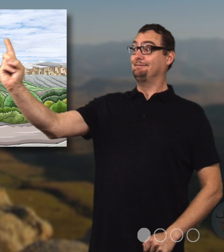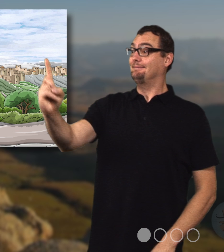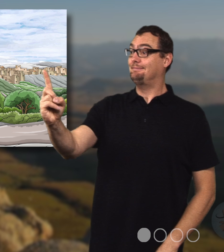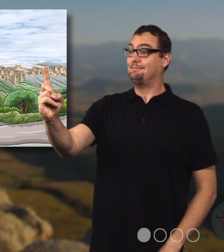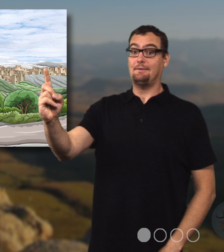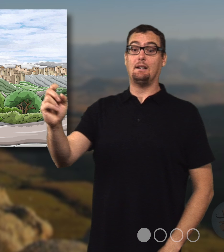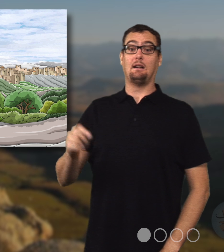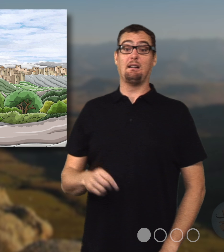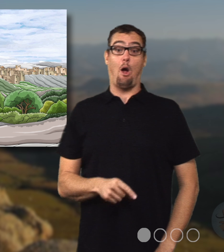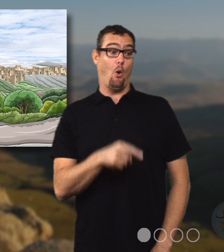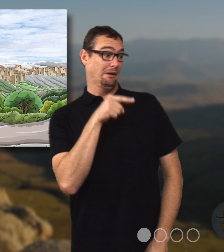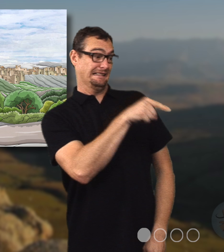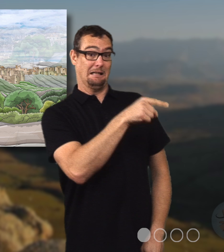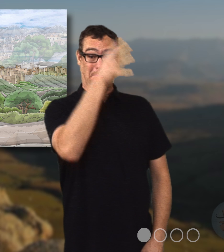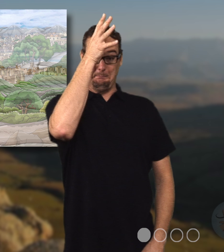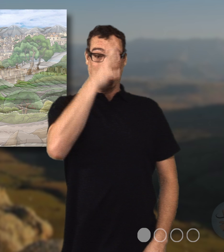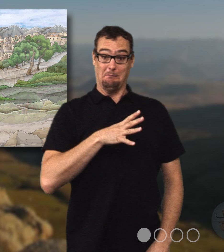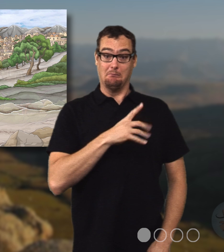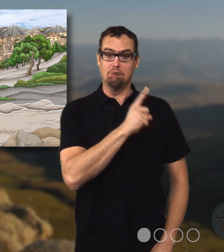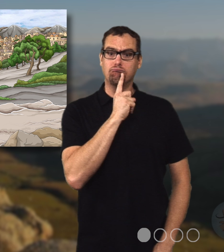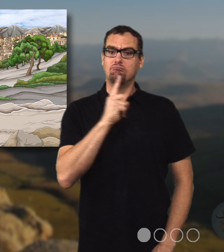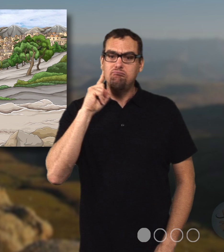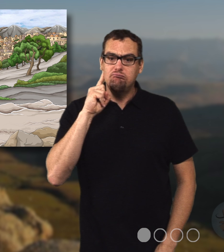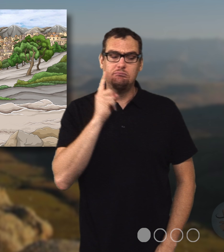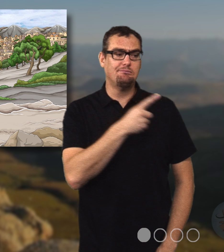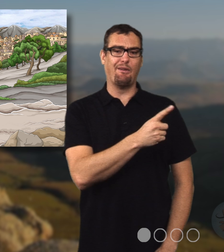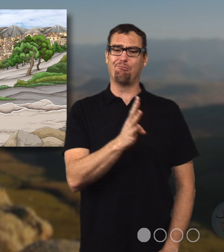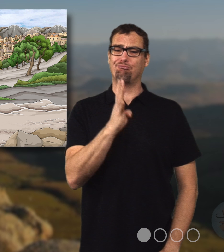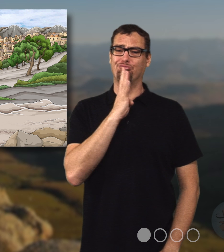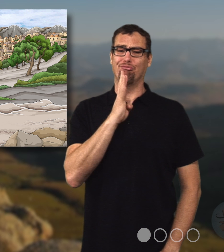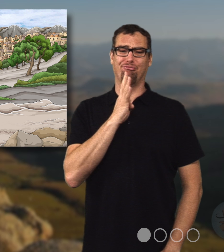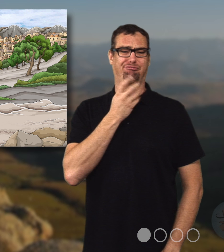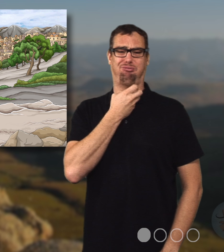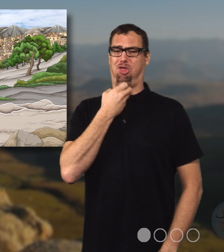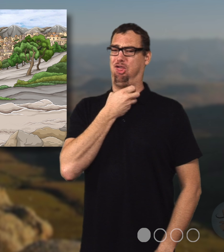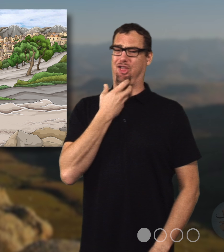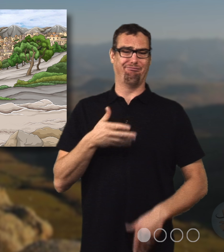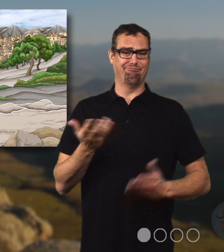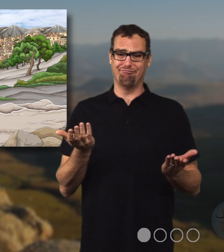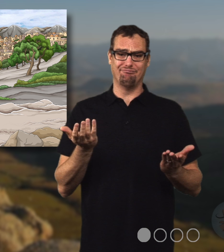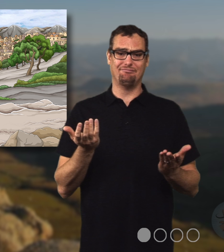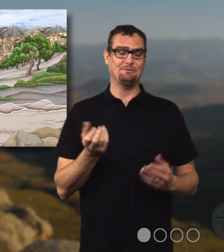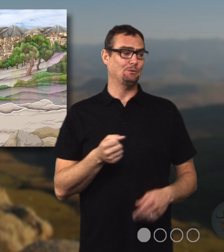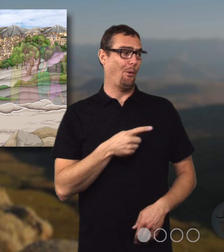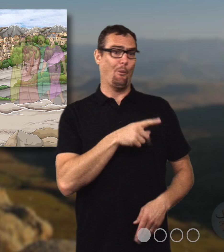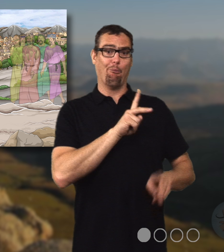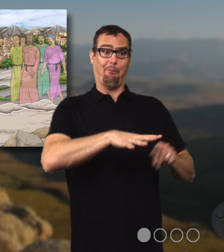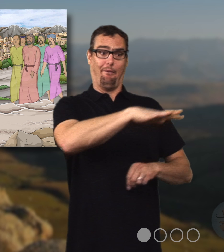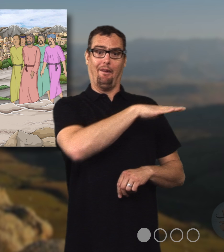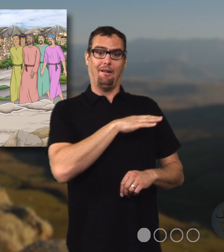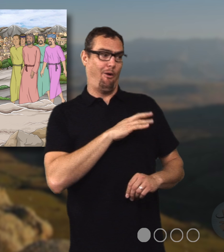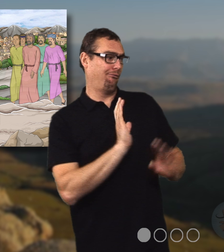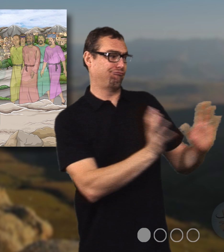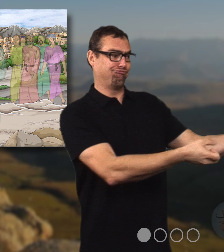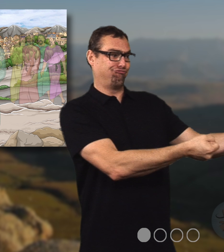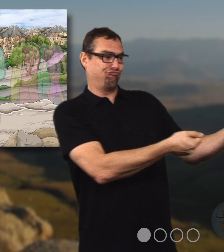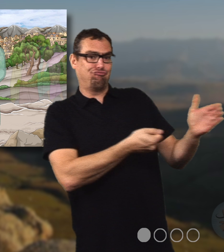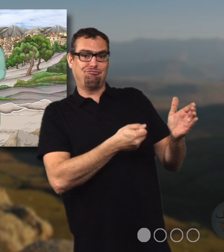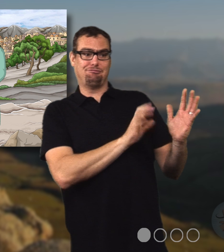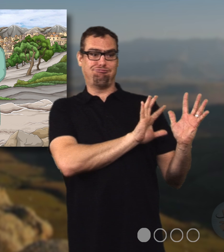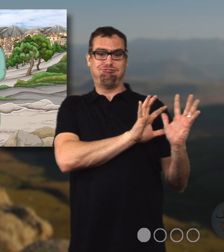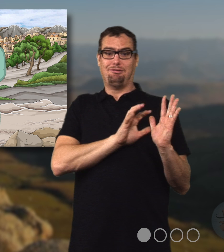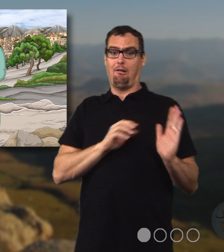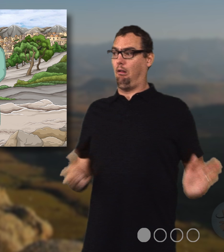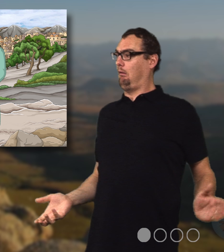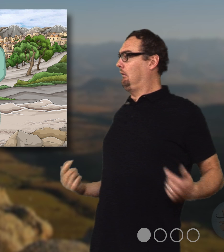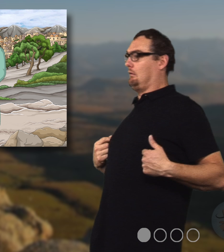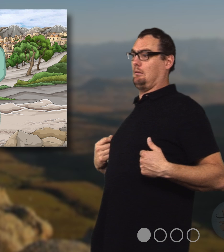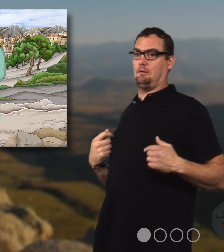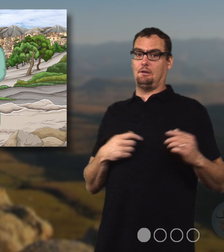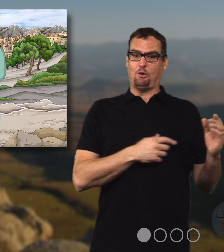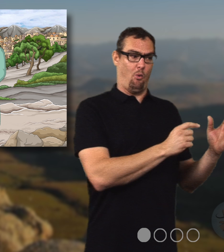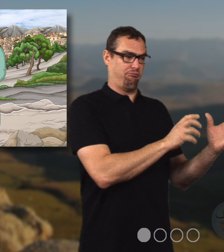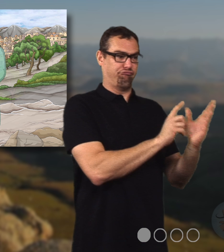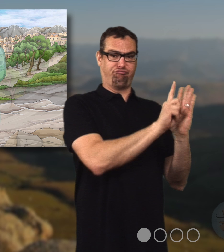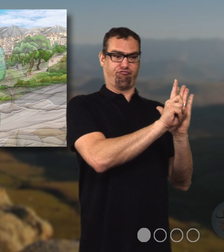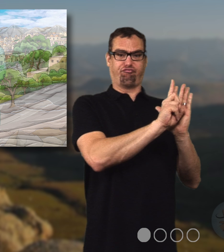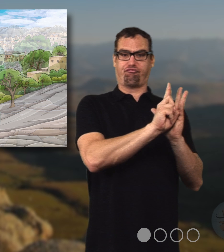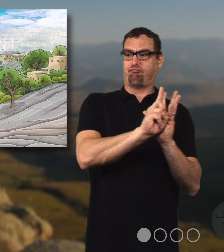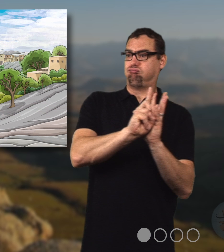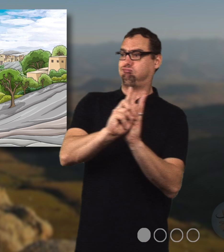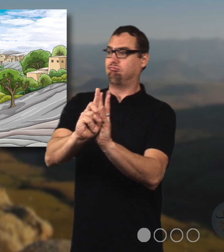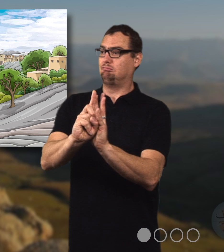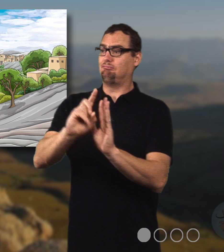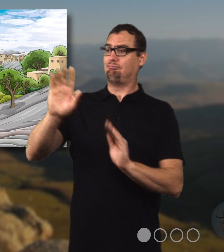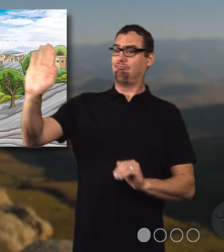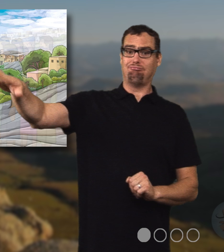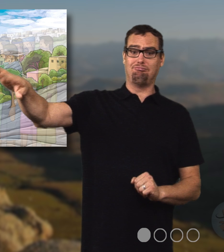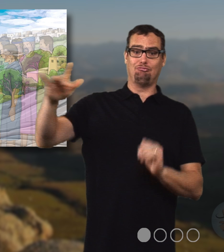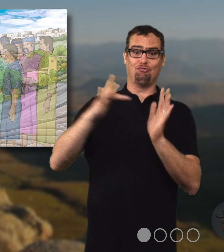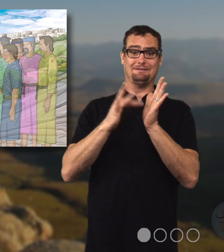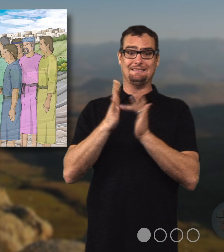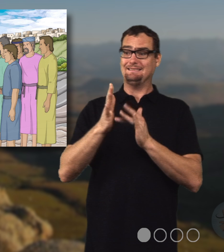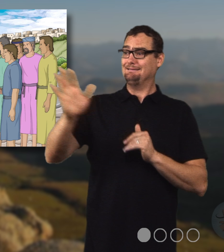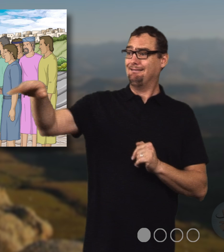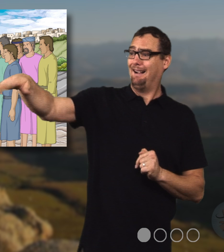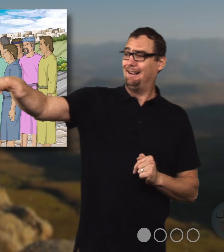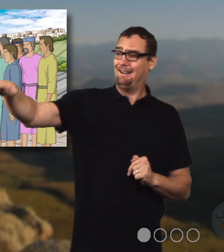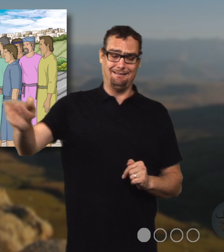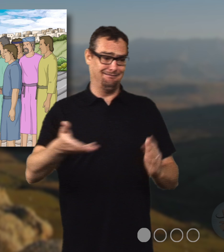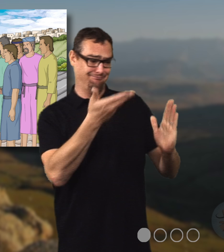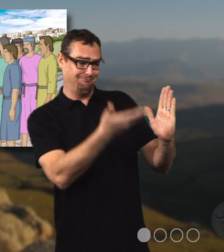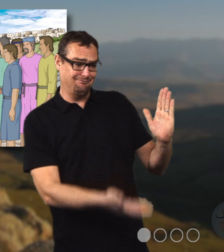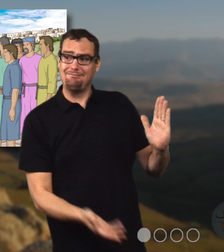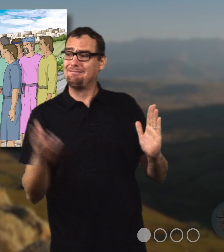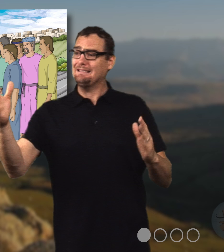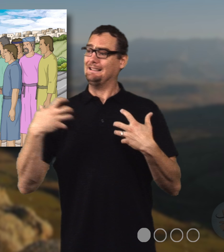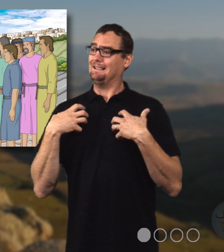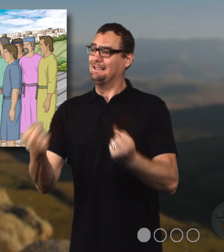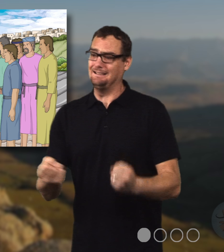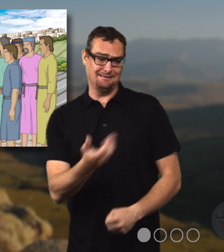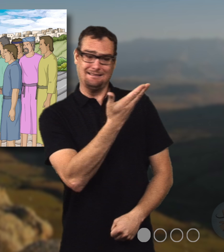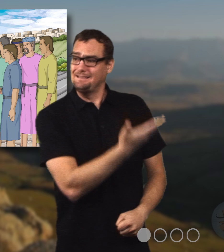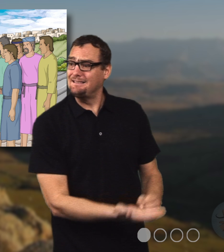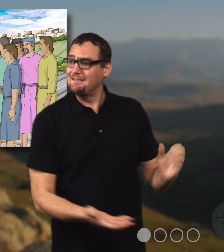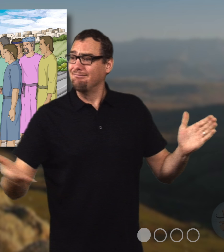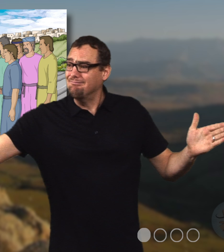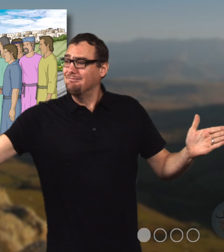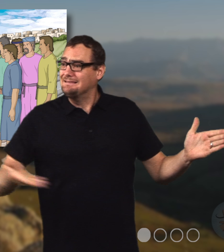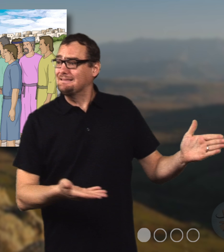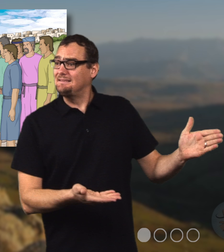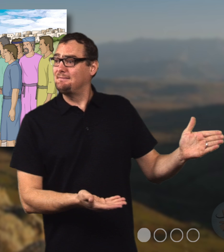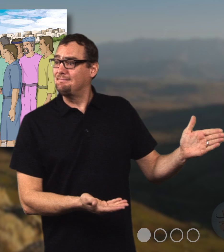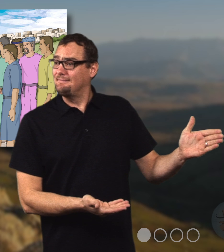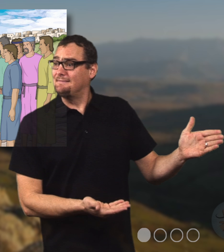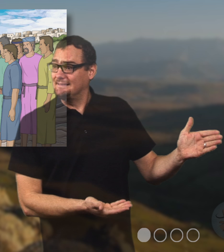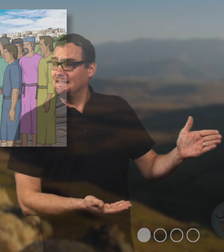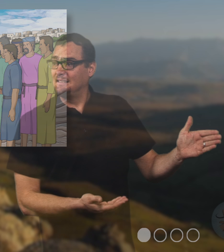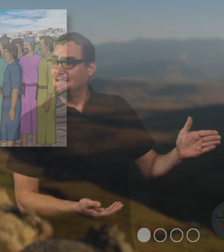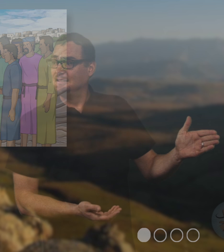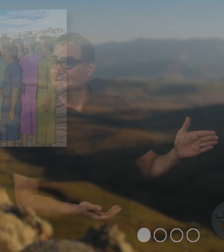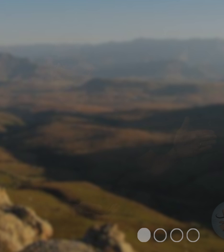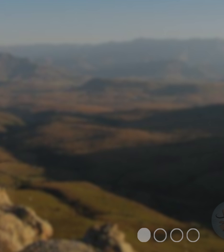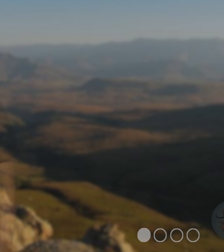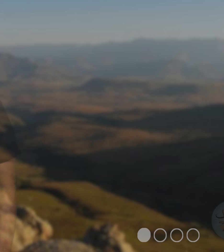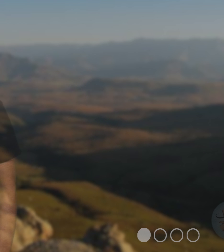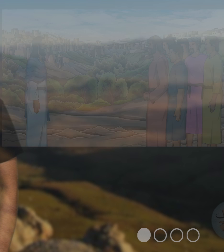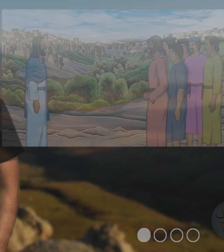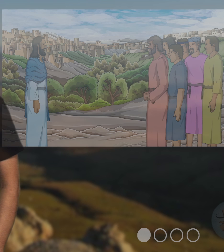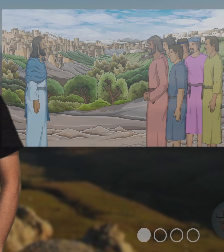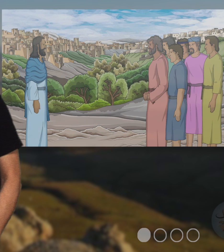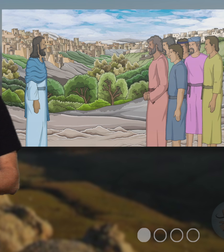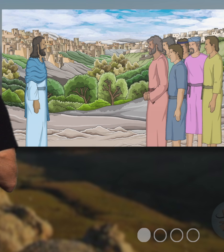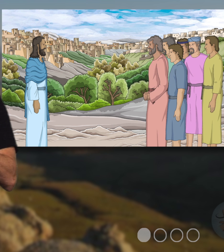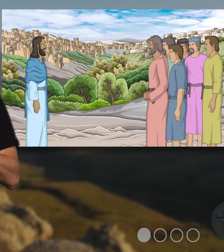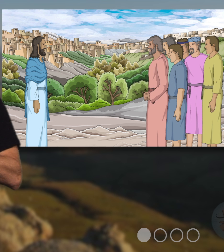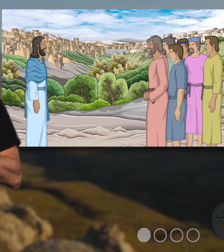Some people brought to Him a man who was deaf and hardly able to speak, and they begged Jesus to place His hand on him.